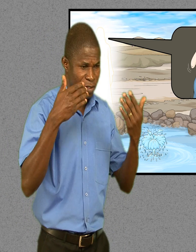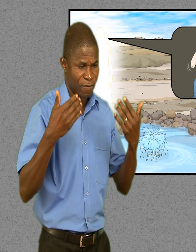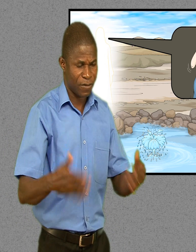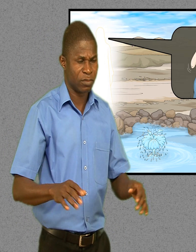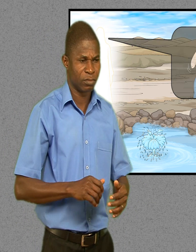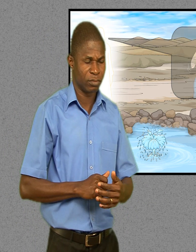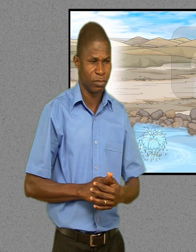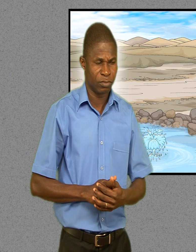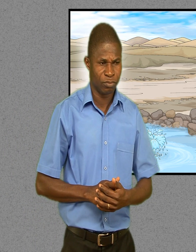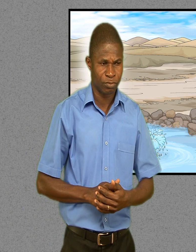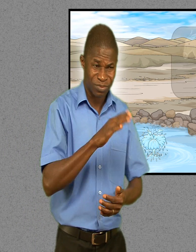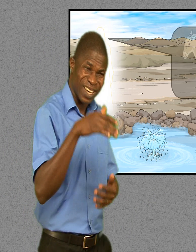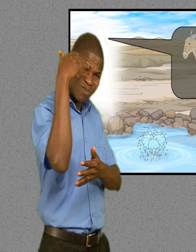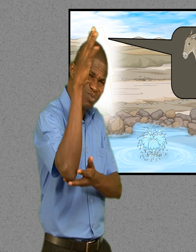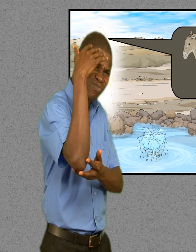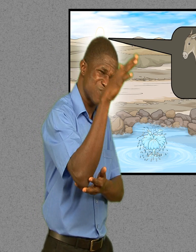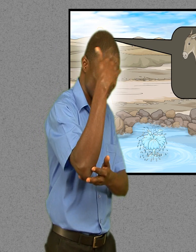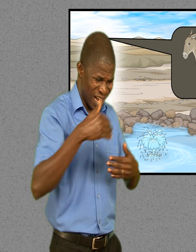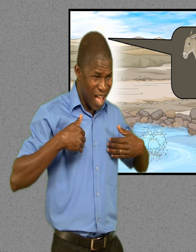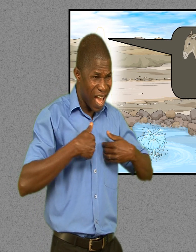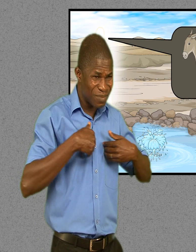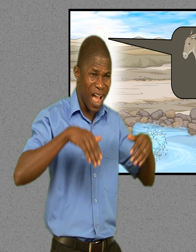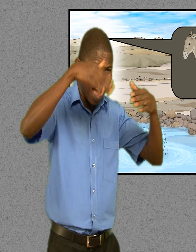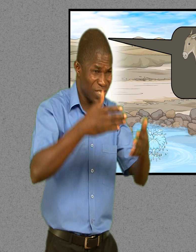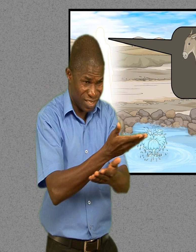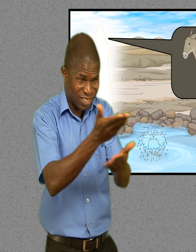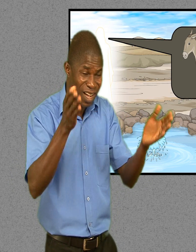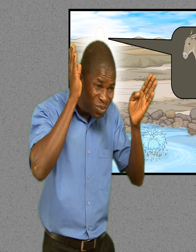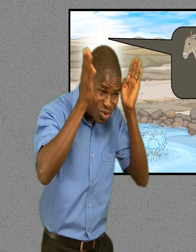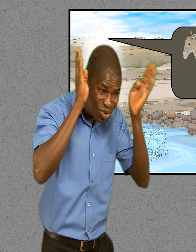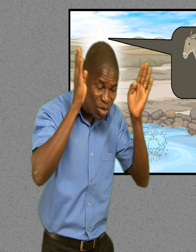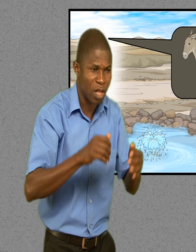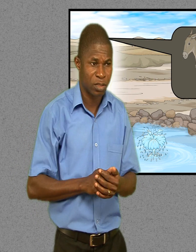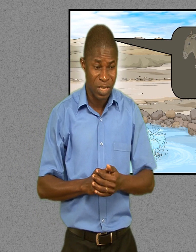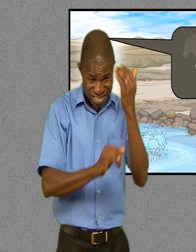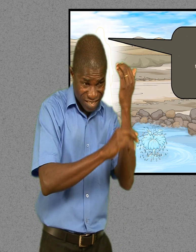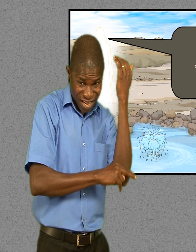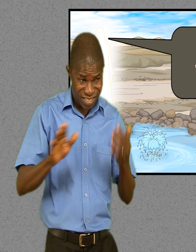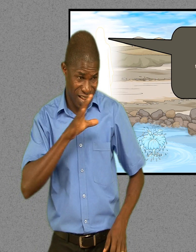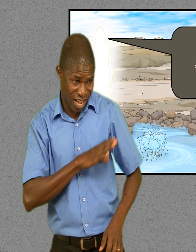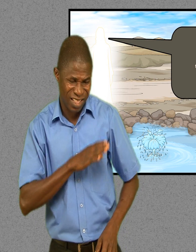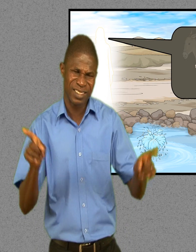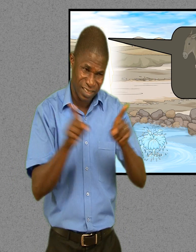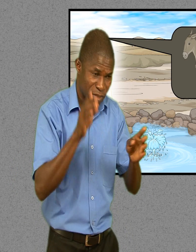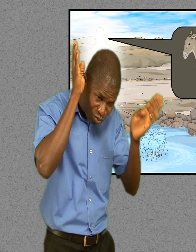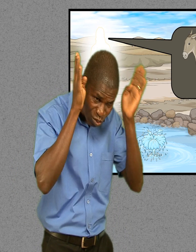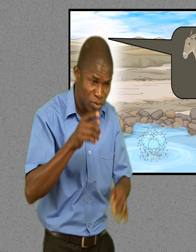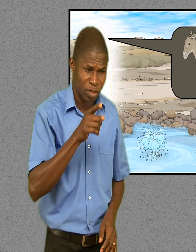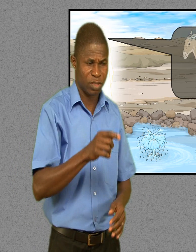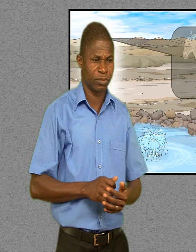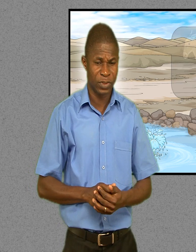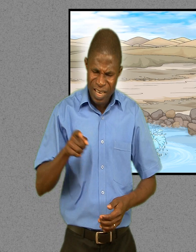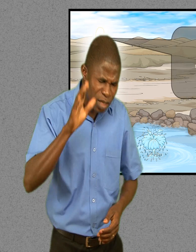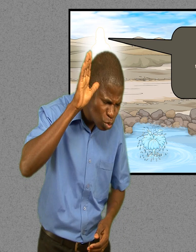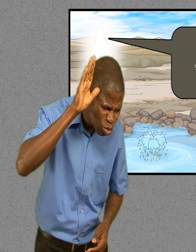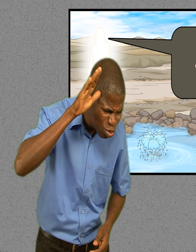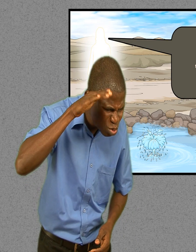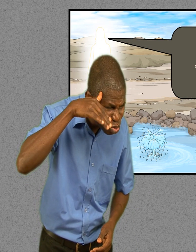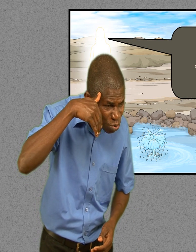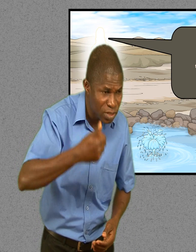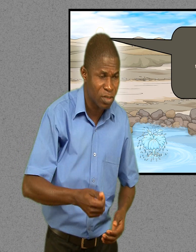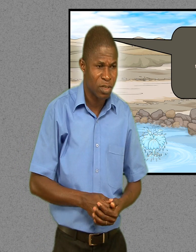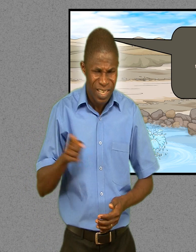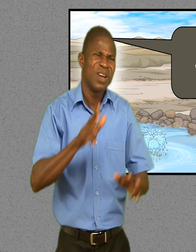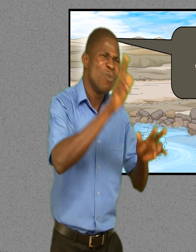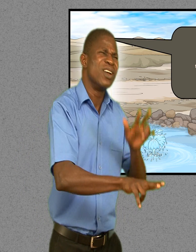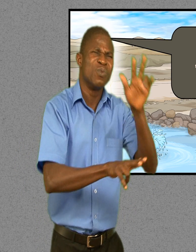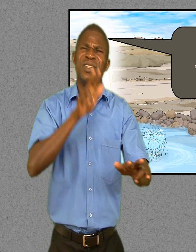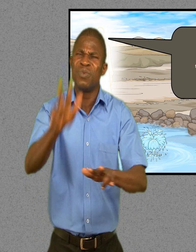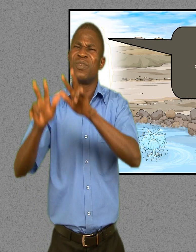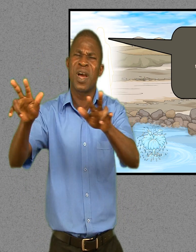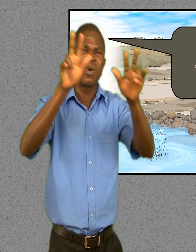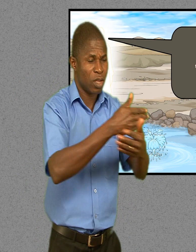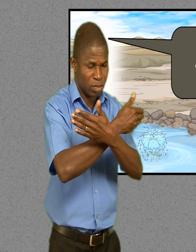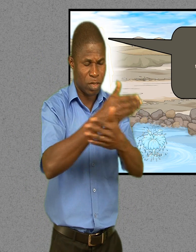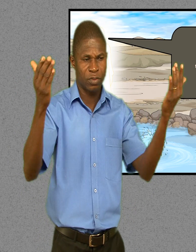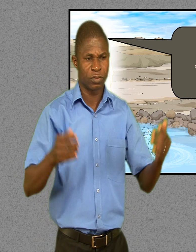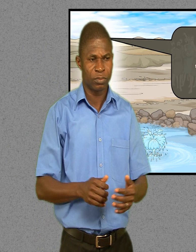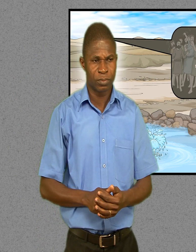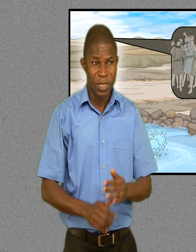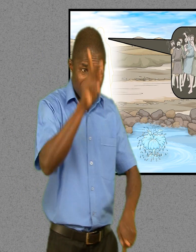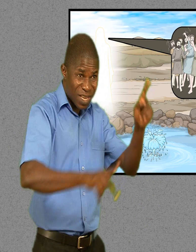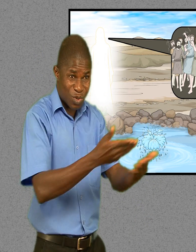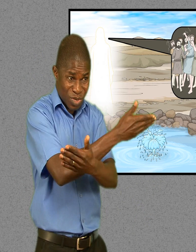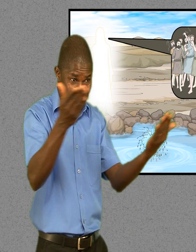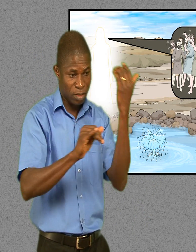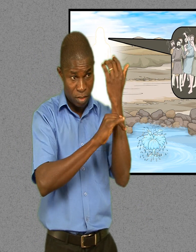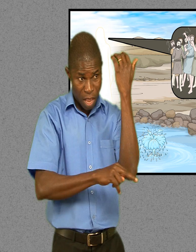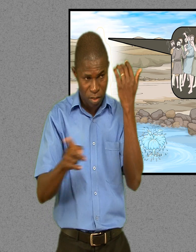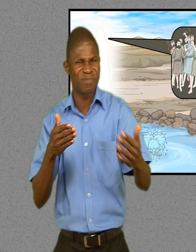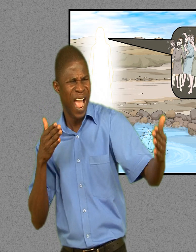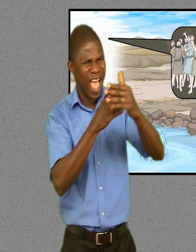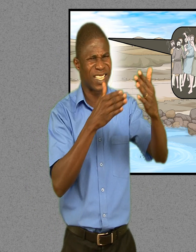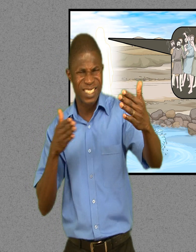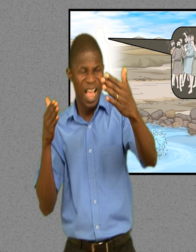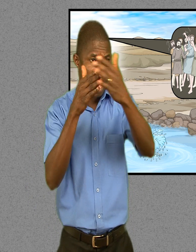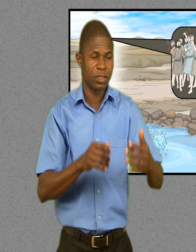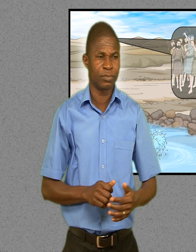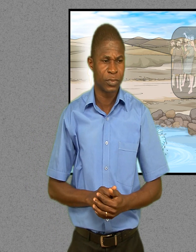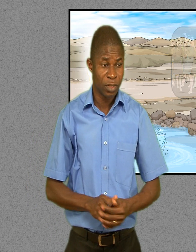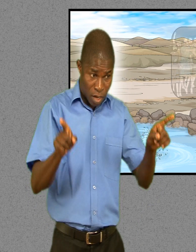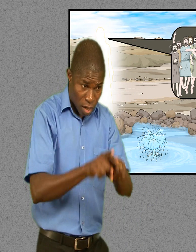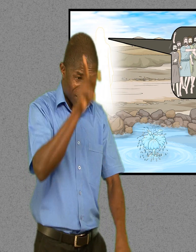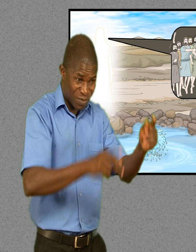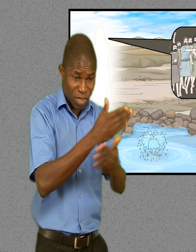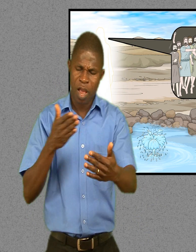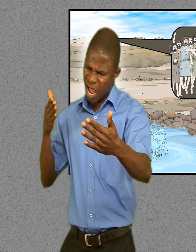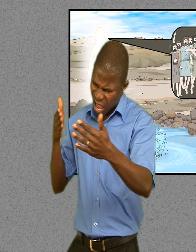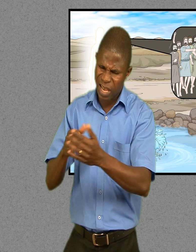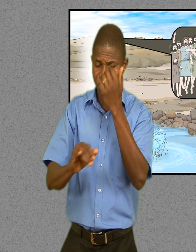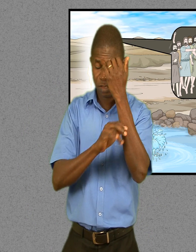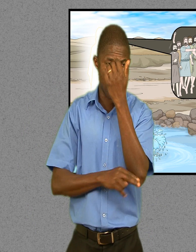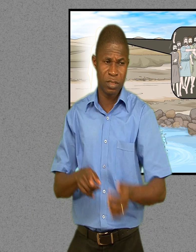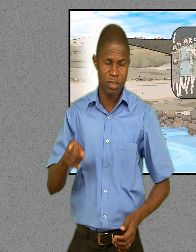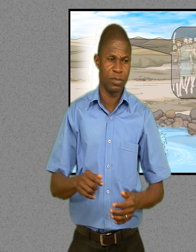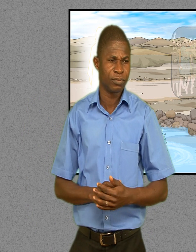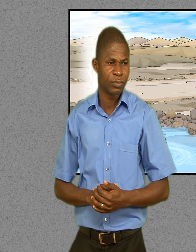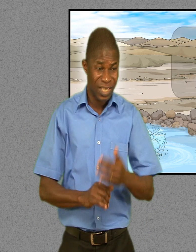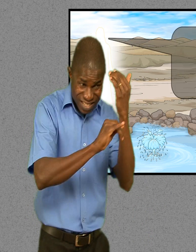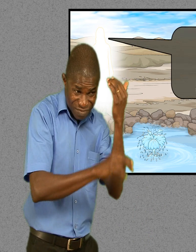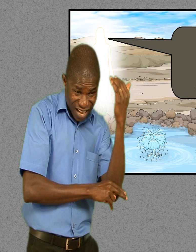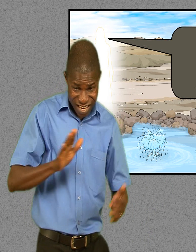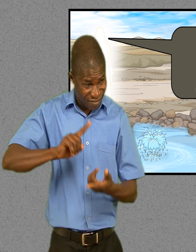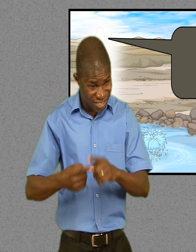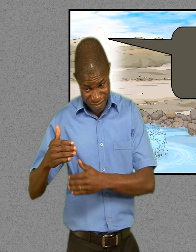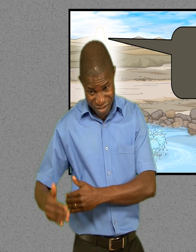He will be a wild donkey of a man, and his hand will be against everyone, and everyone’s hand against him;